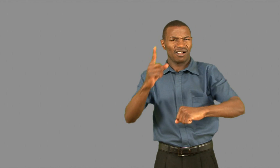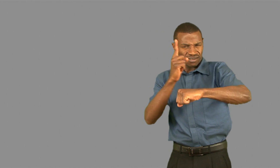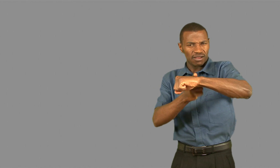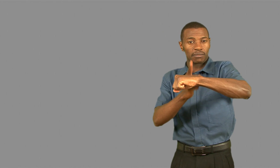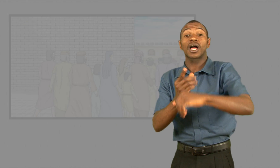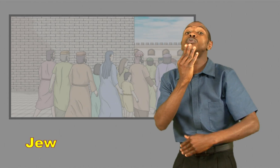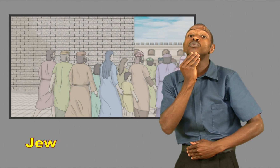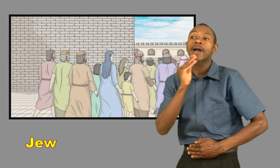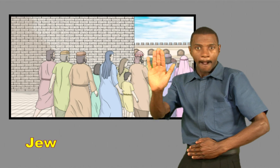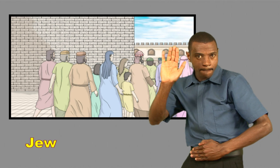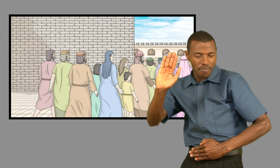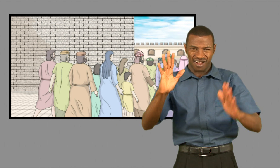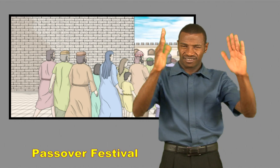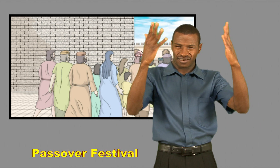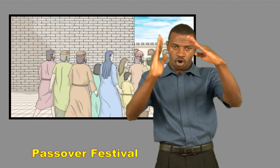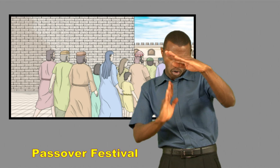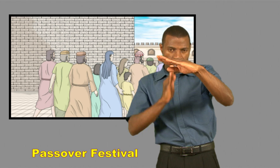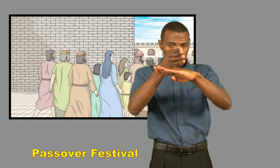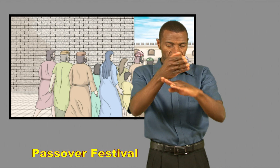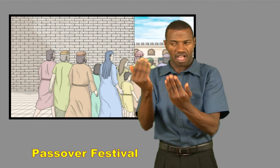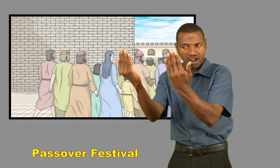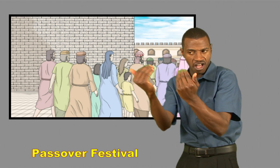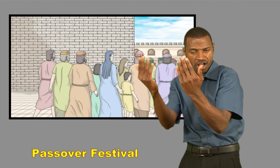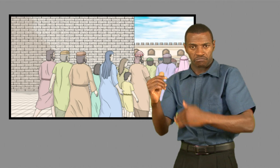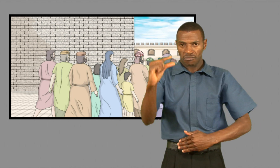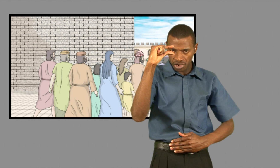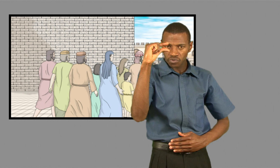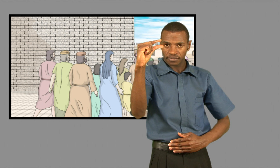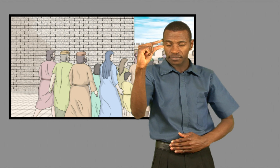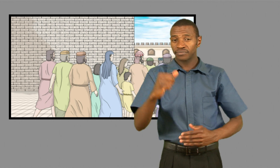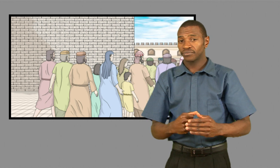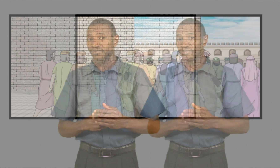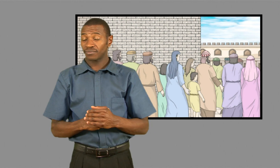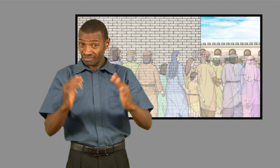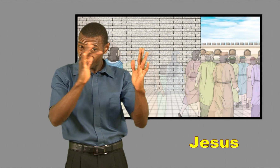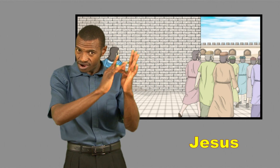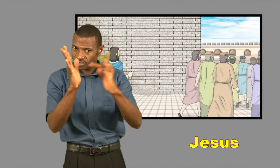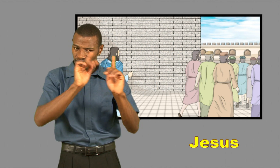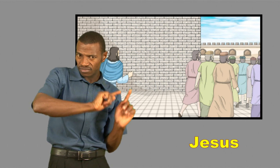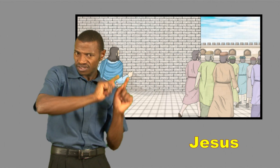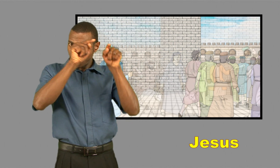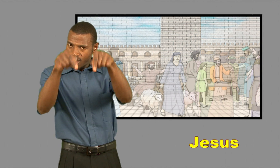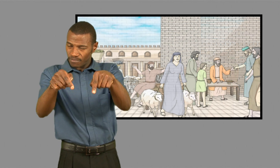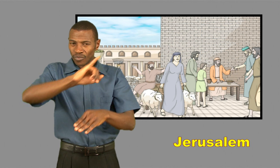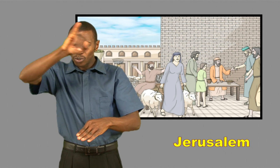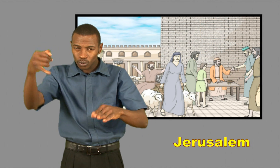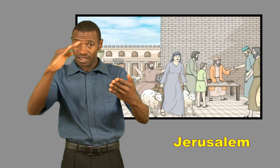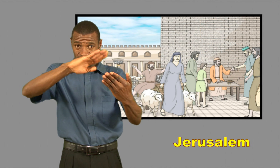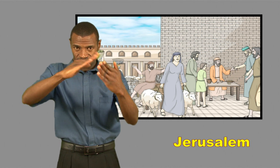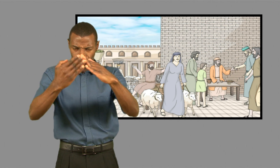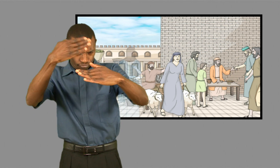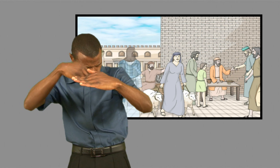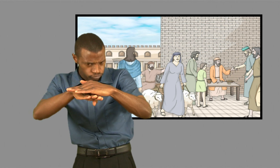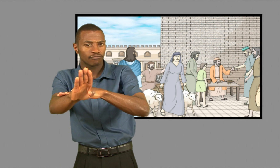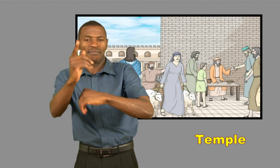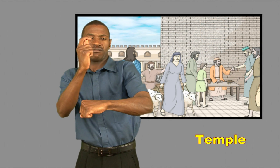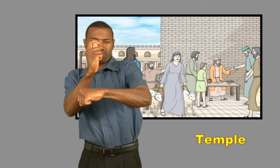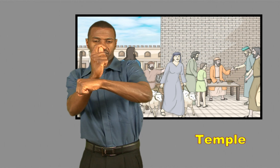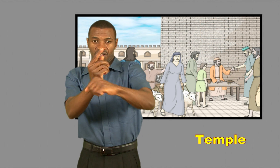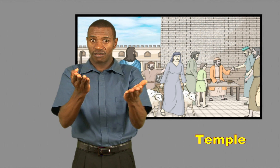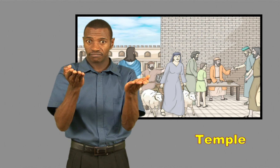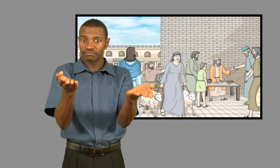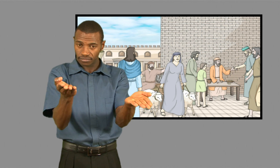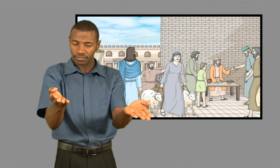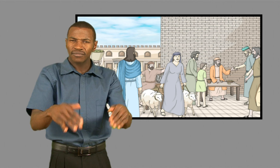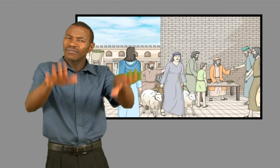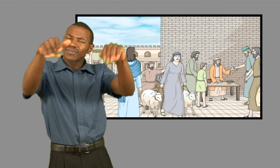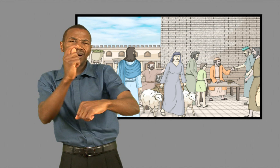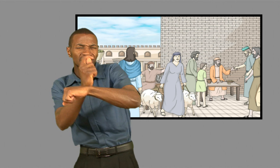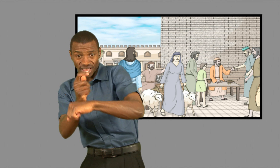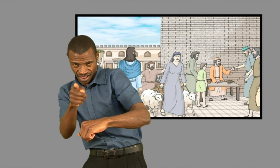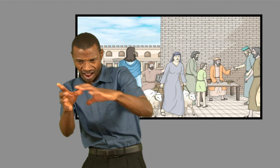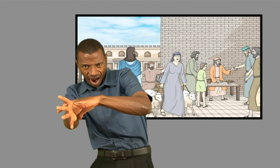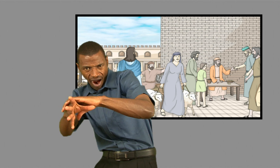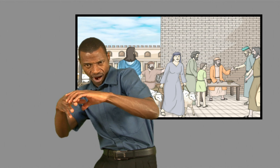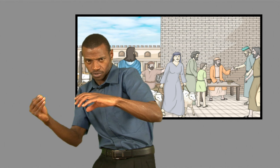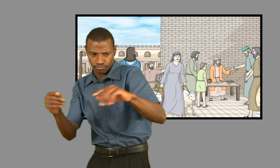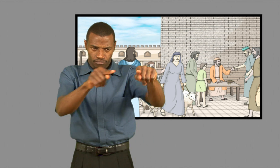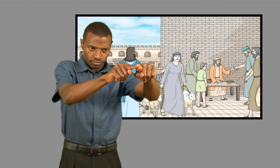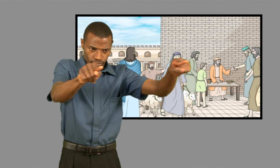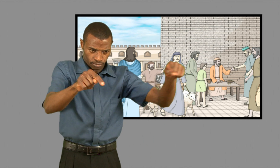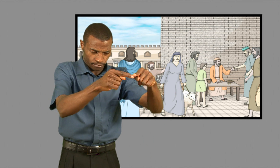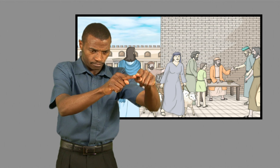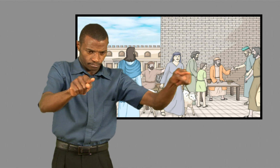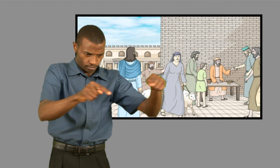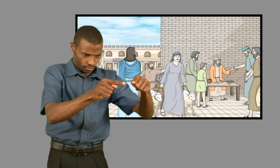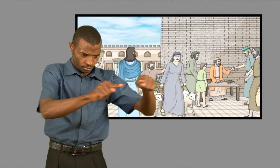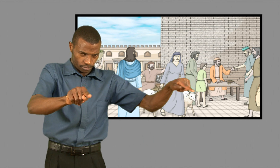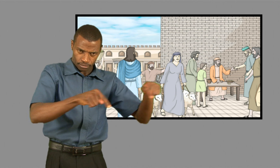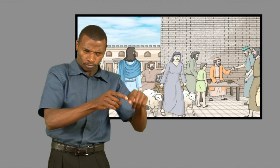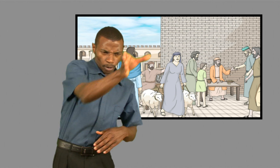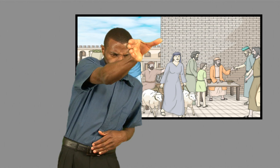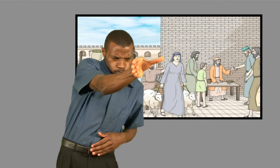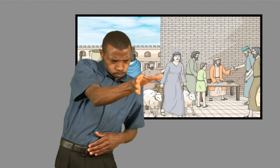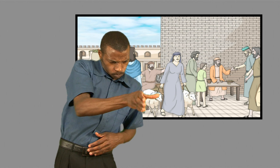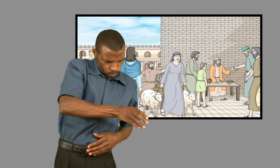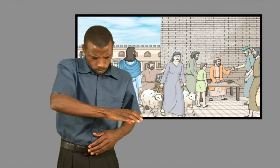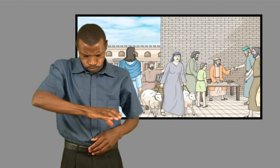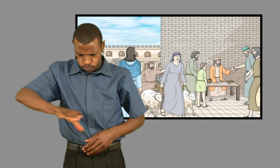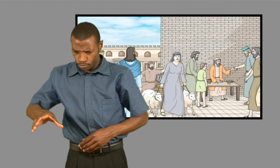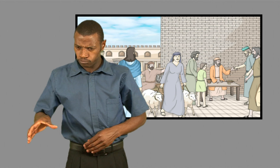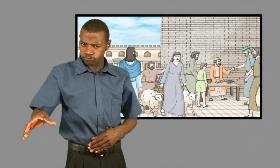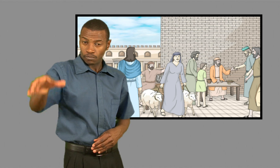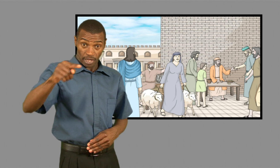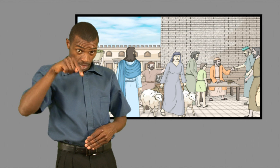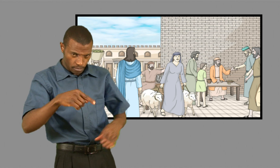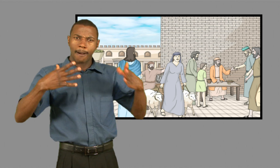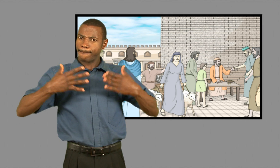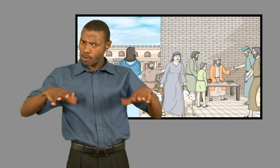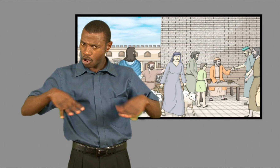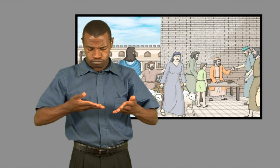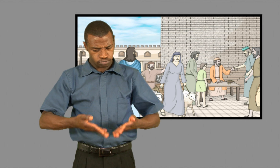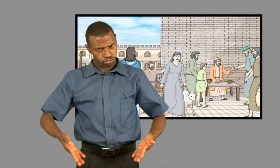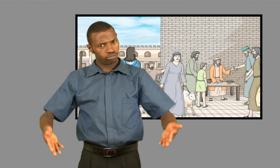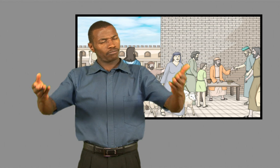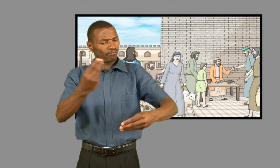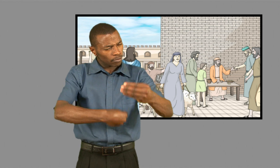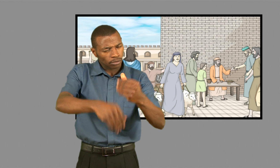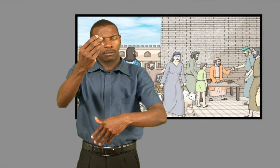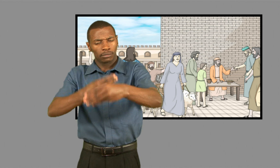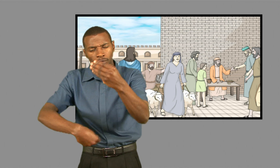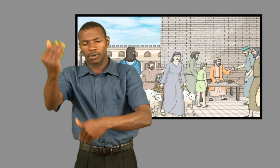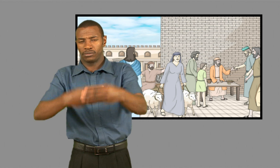When the Jewish Passover was near, Jesus went up to Jerusalem.